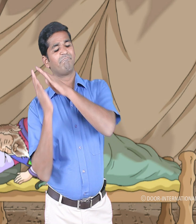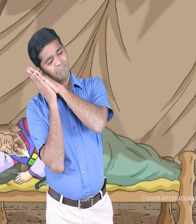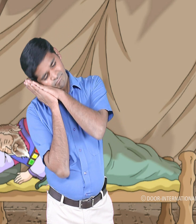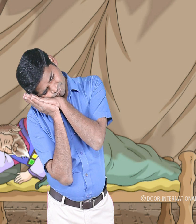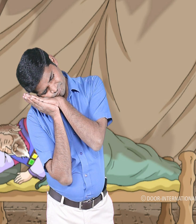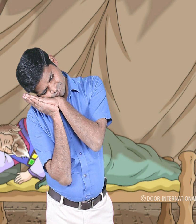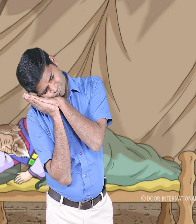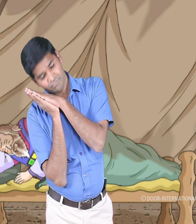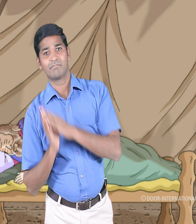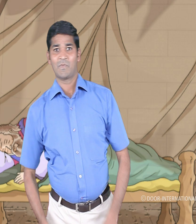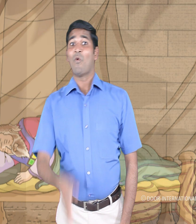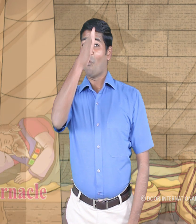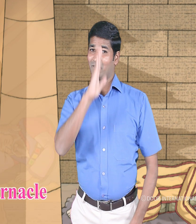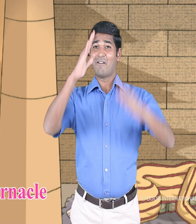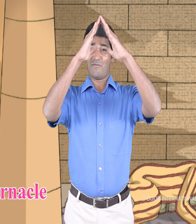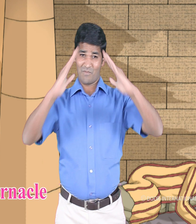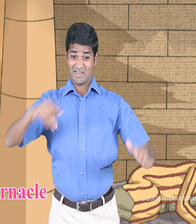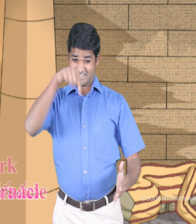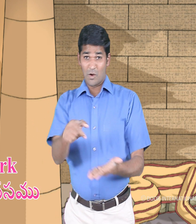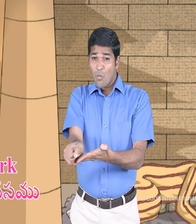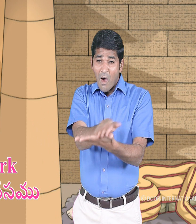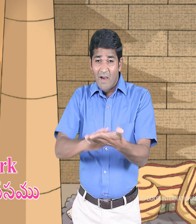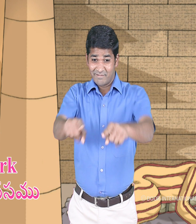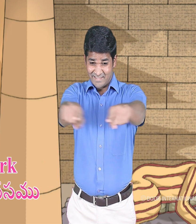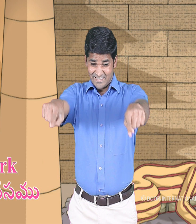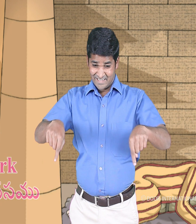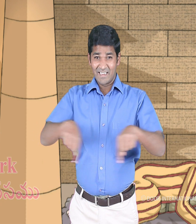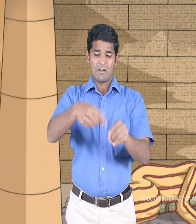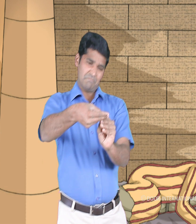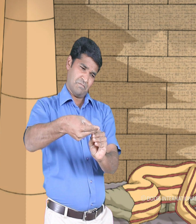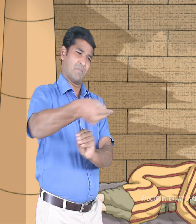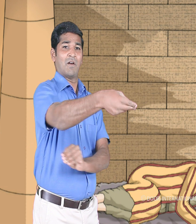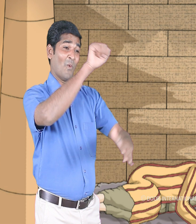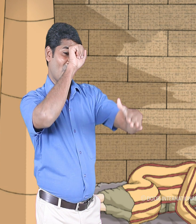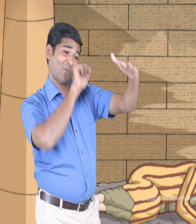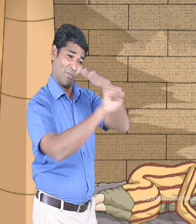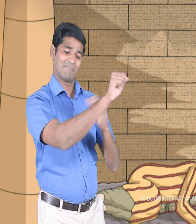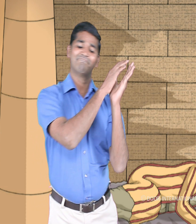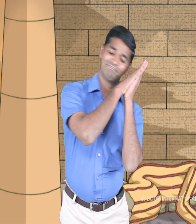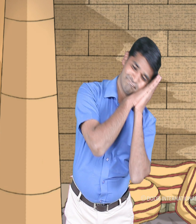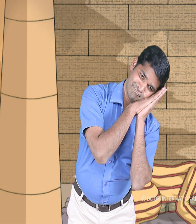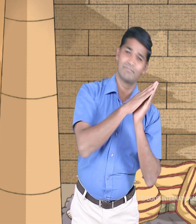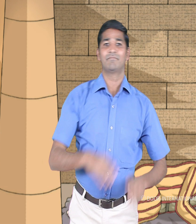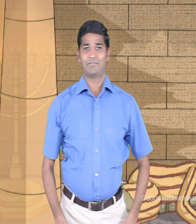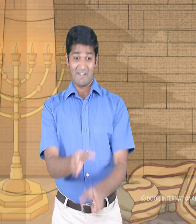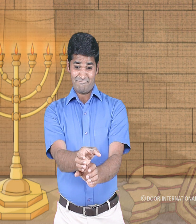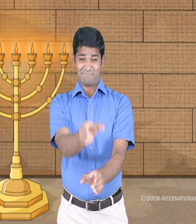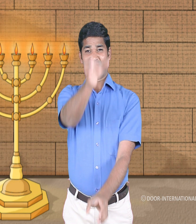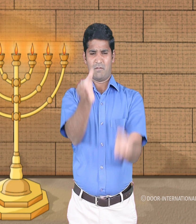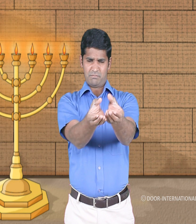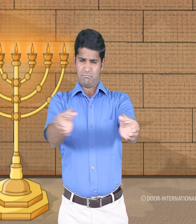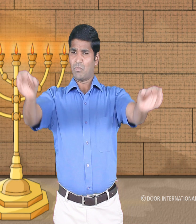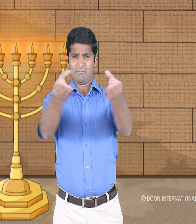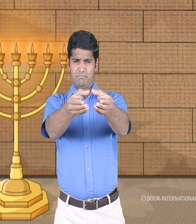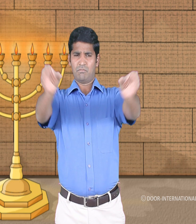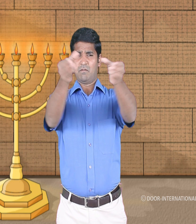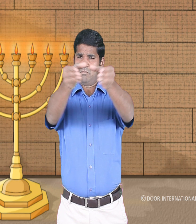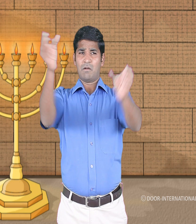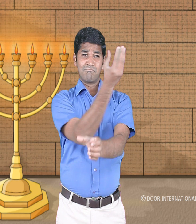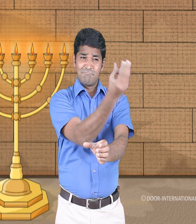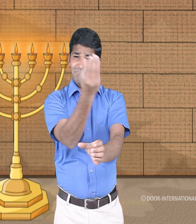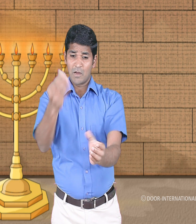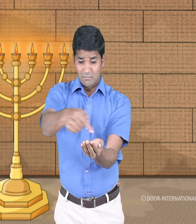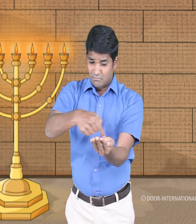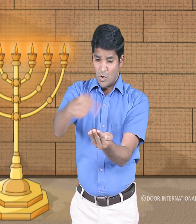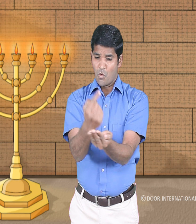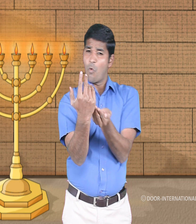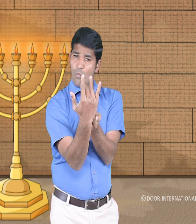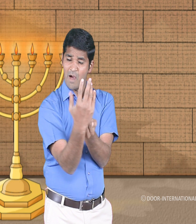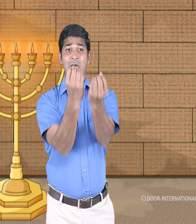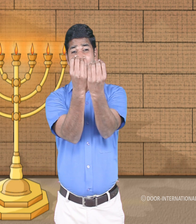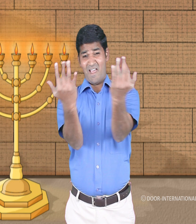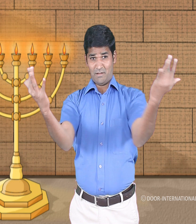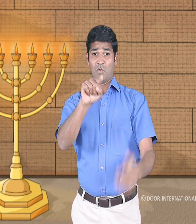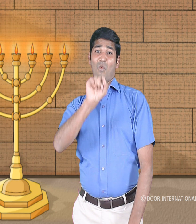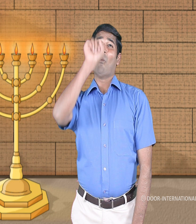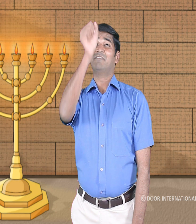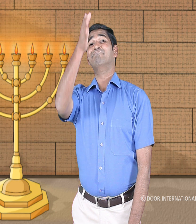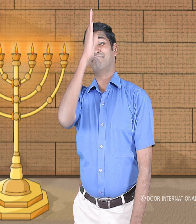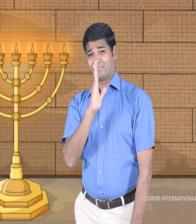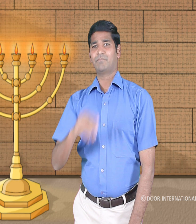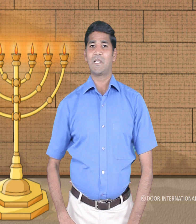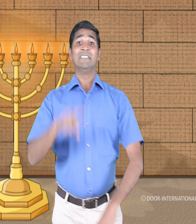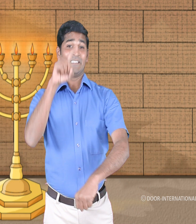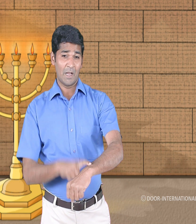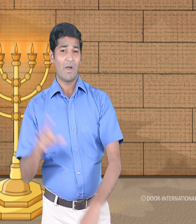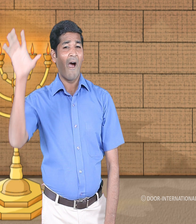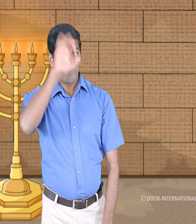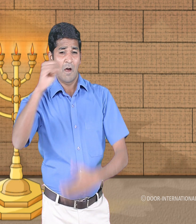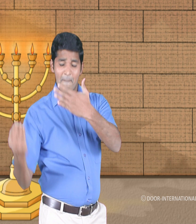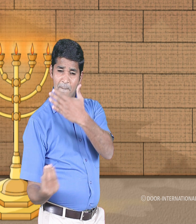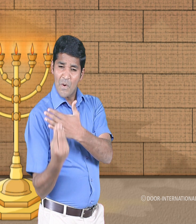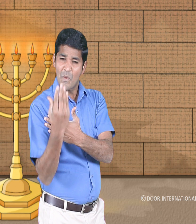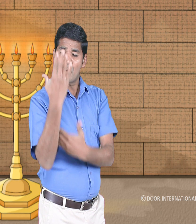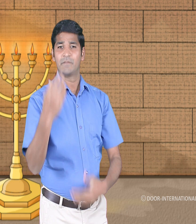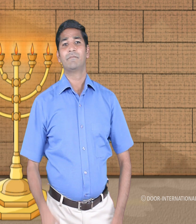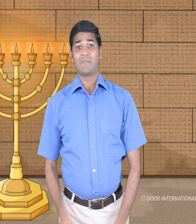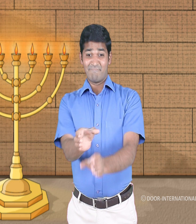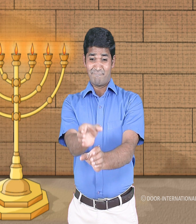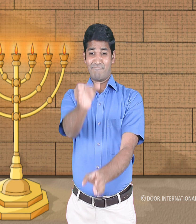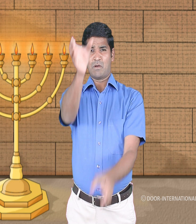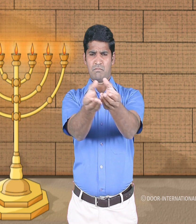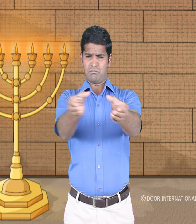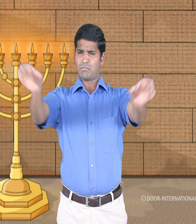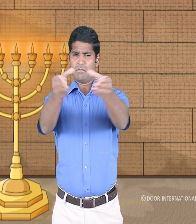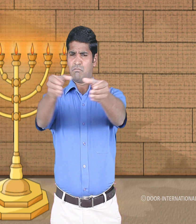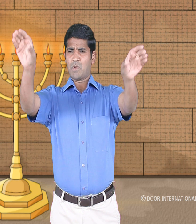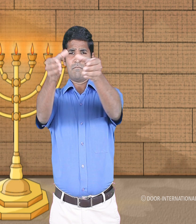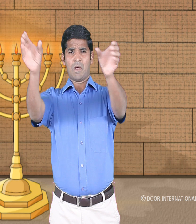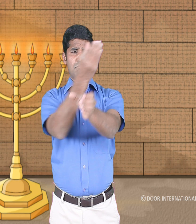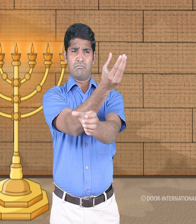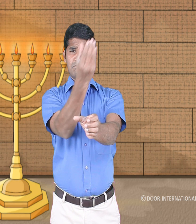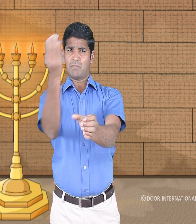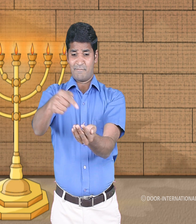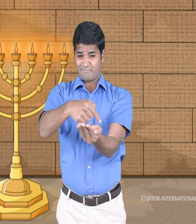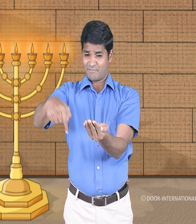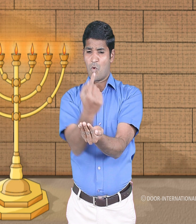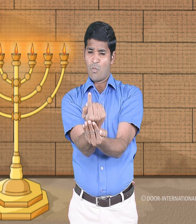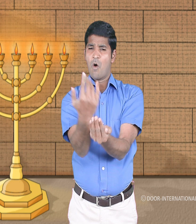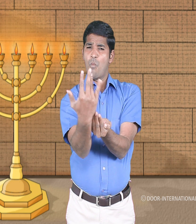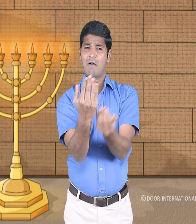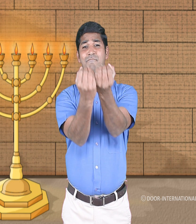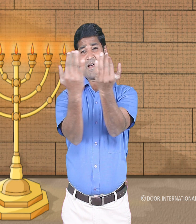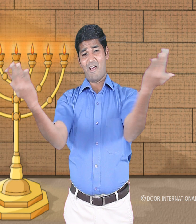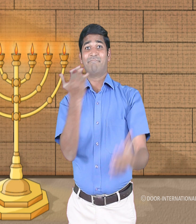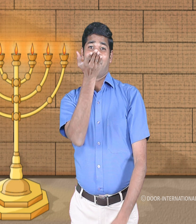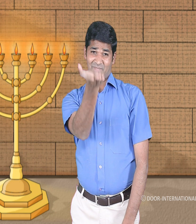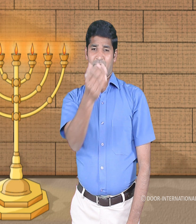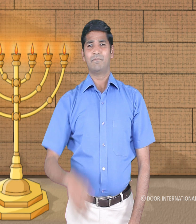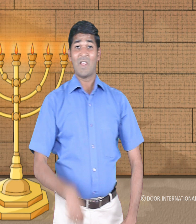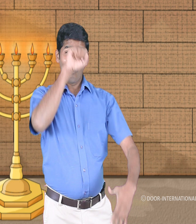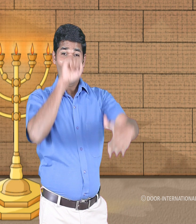Before the lamp of God had gone out, Samuel was lying down in the temple of the LORD, where the ark of God was located.